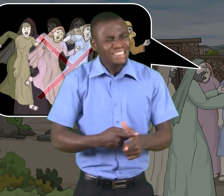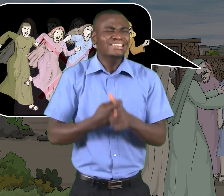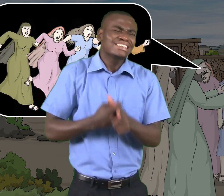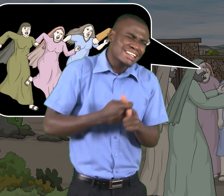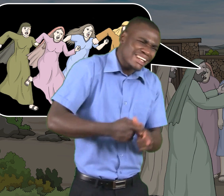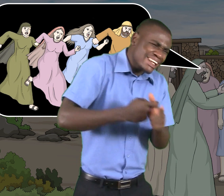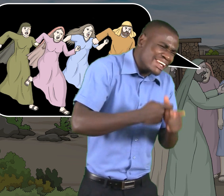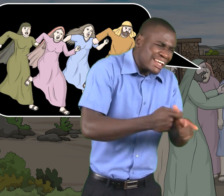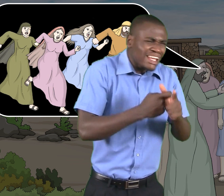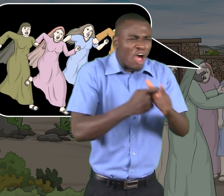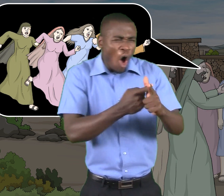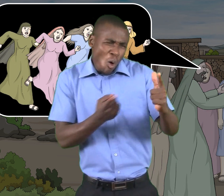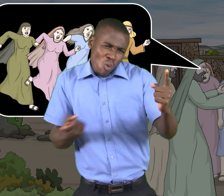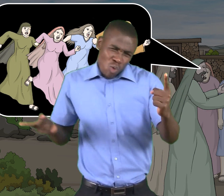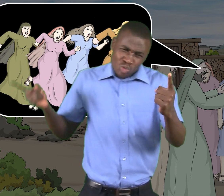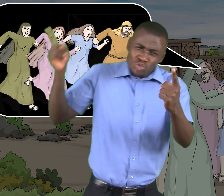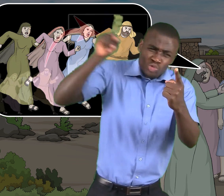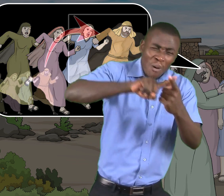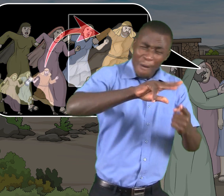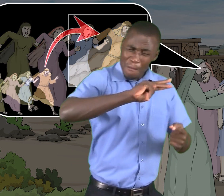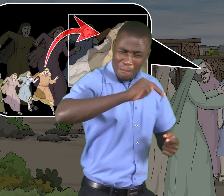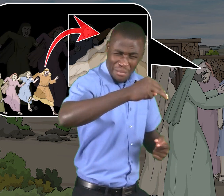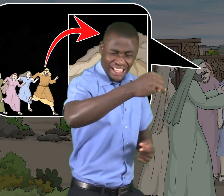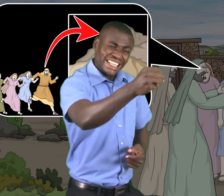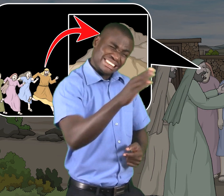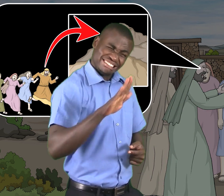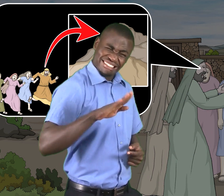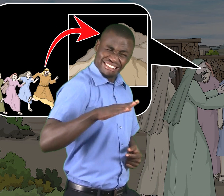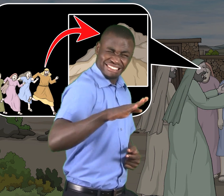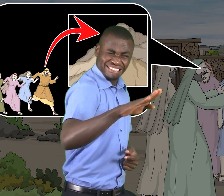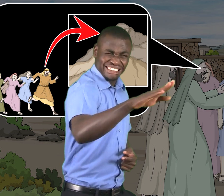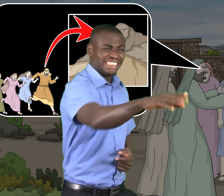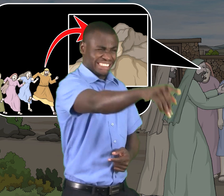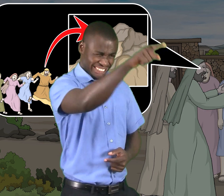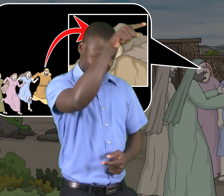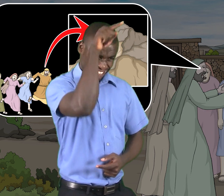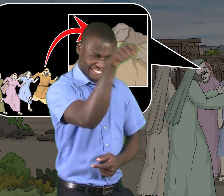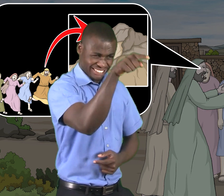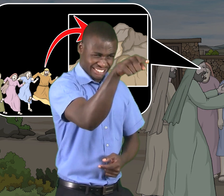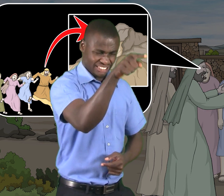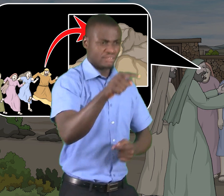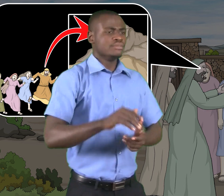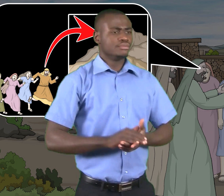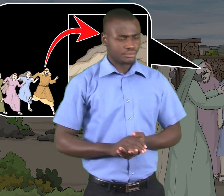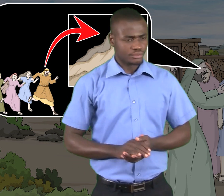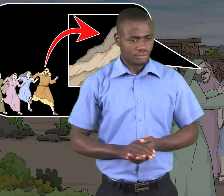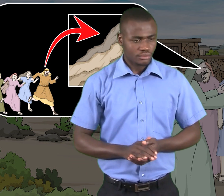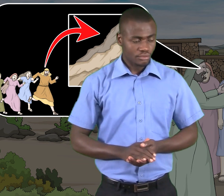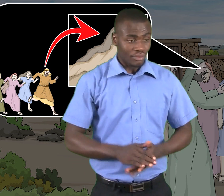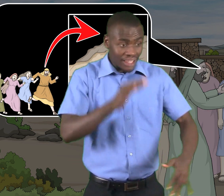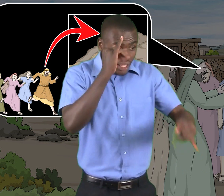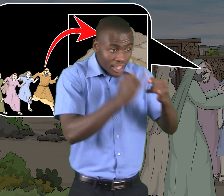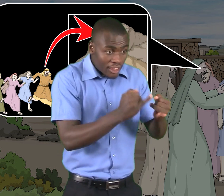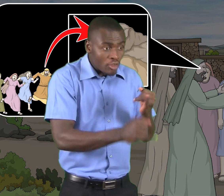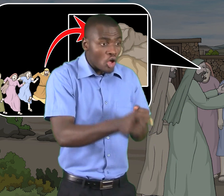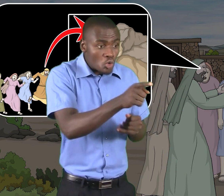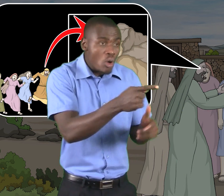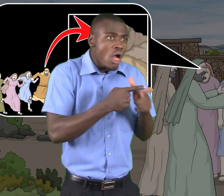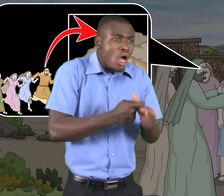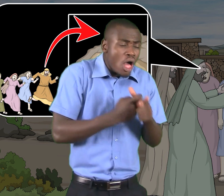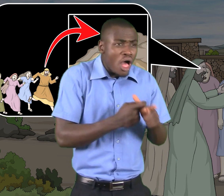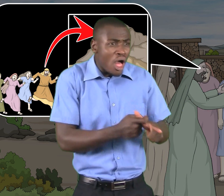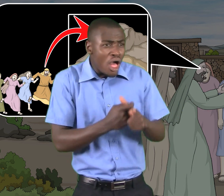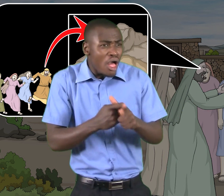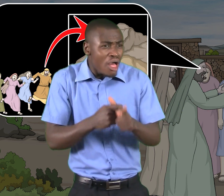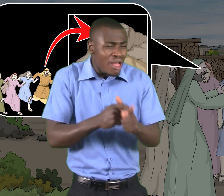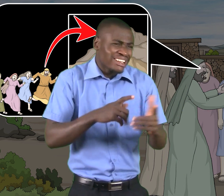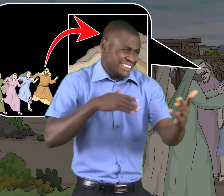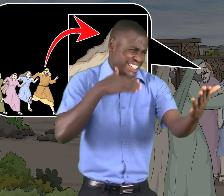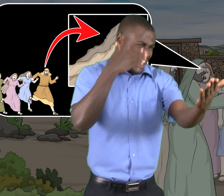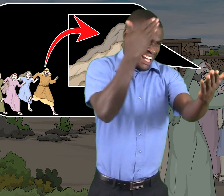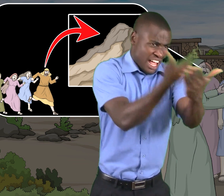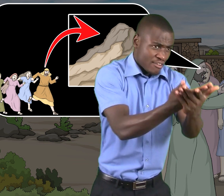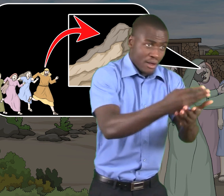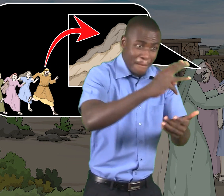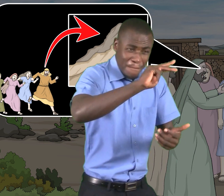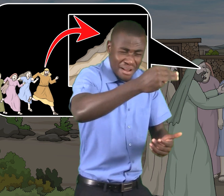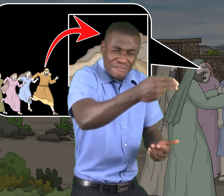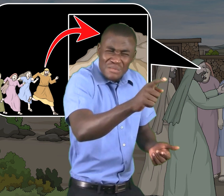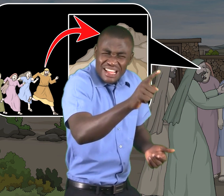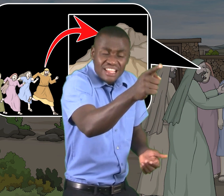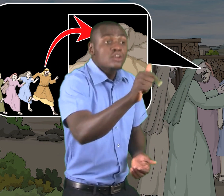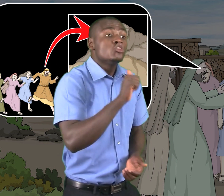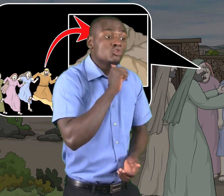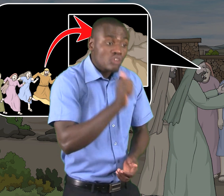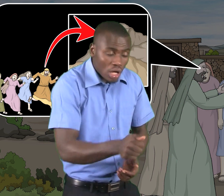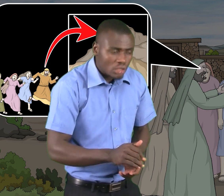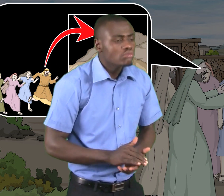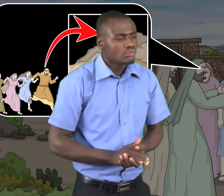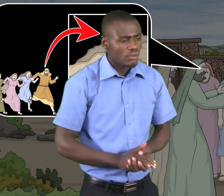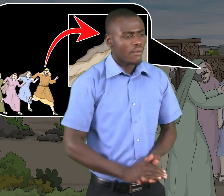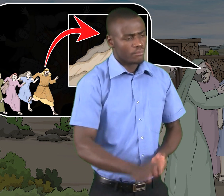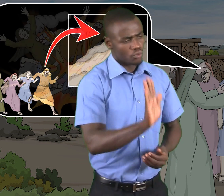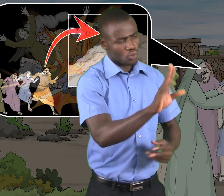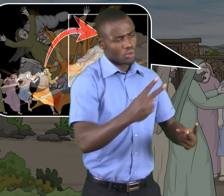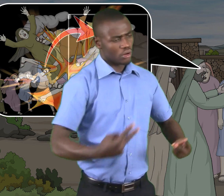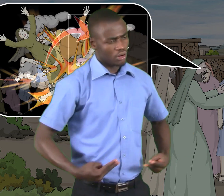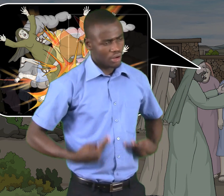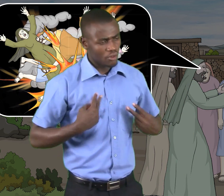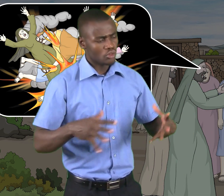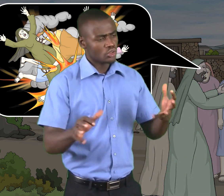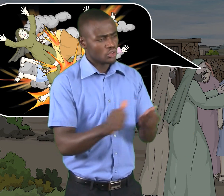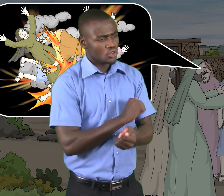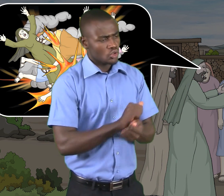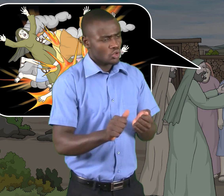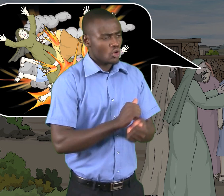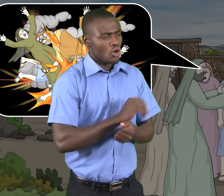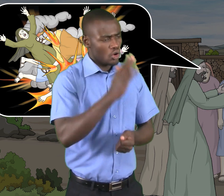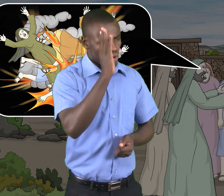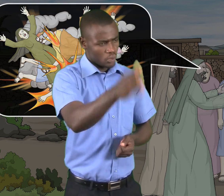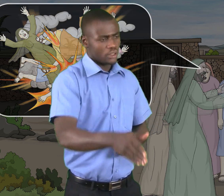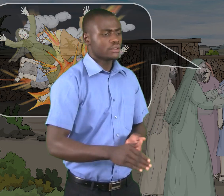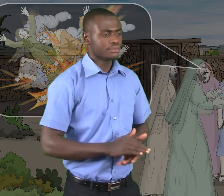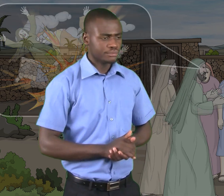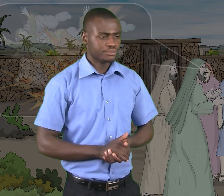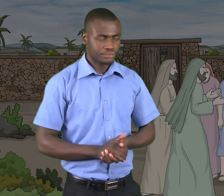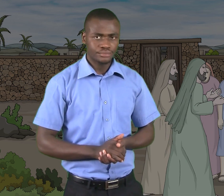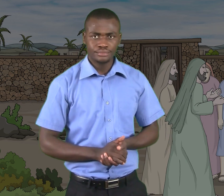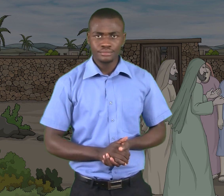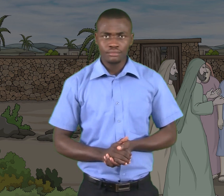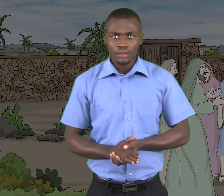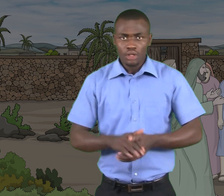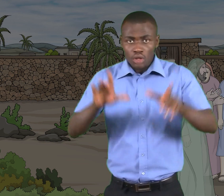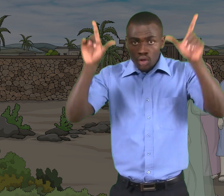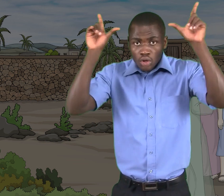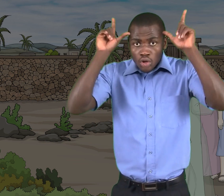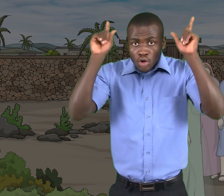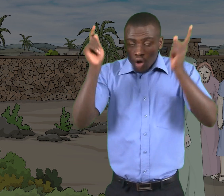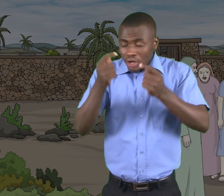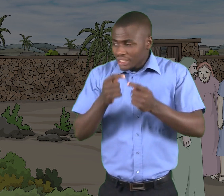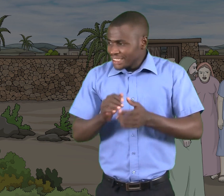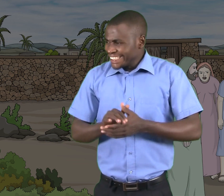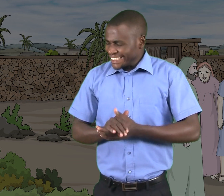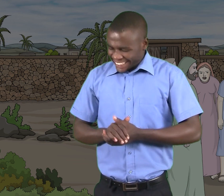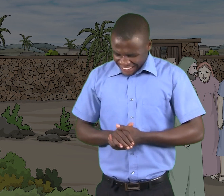Flee to the mountains, or you will be swept away!”